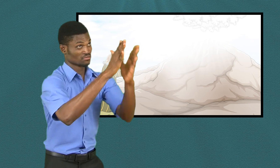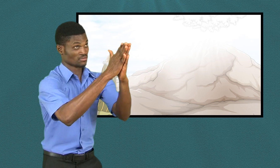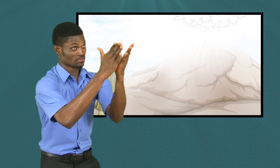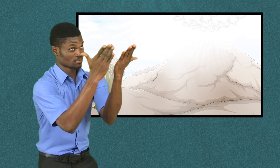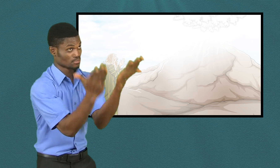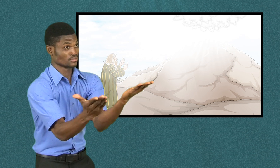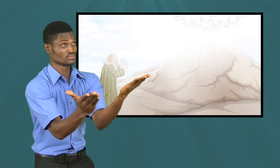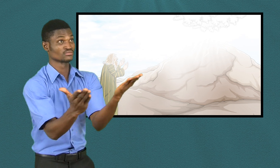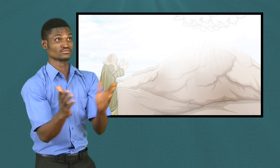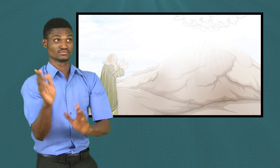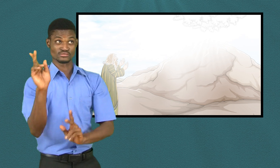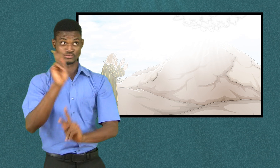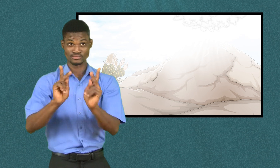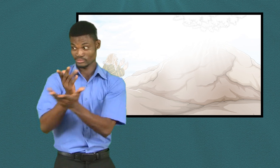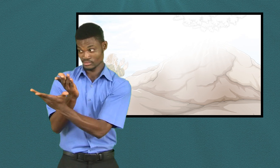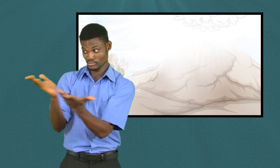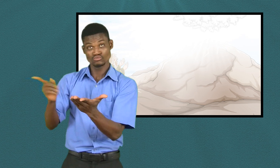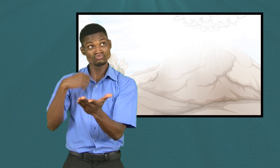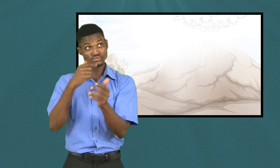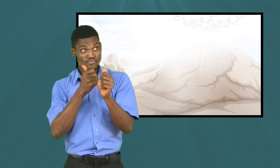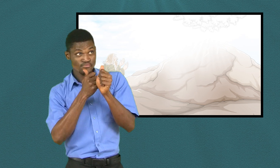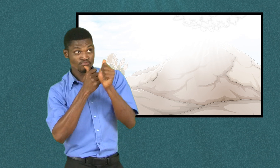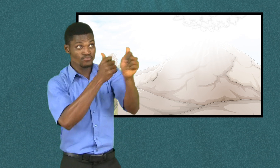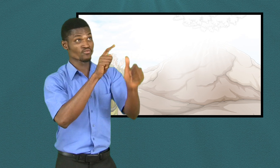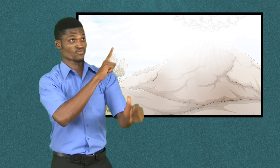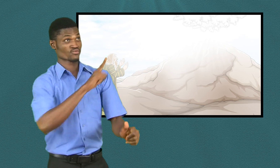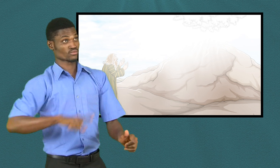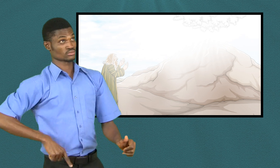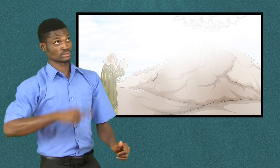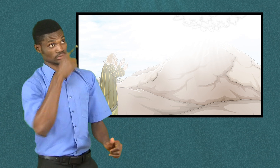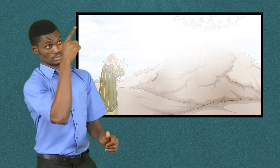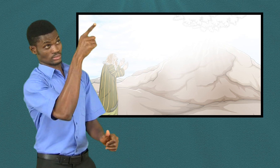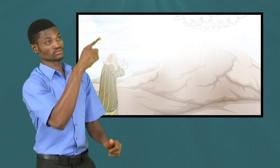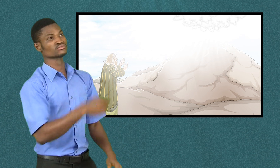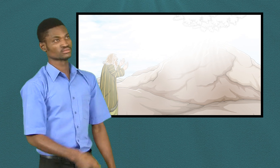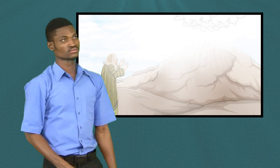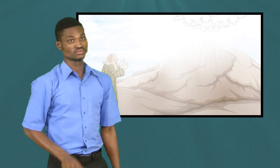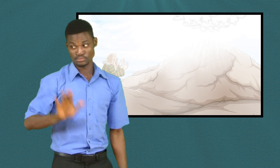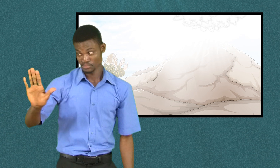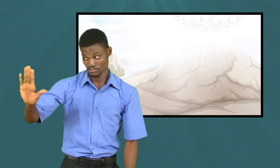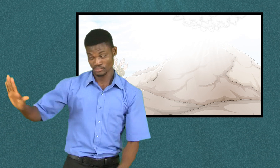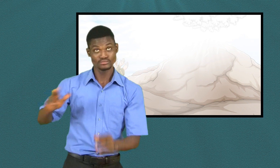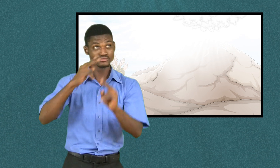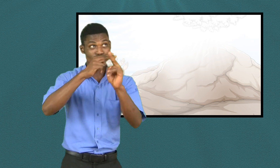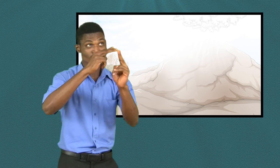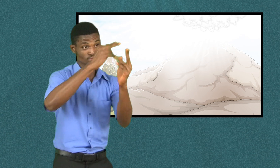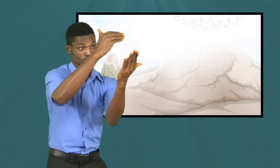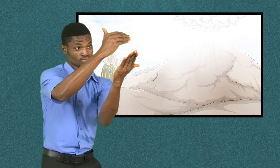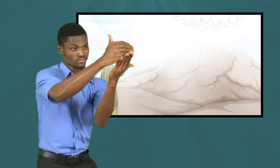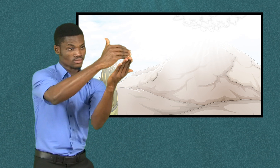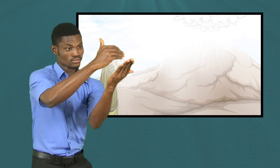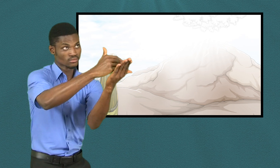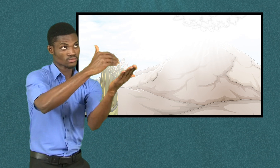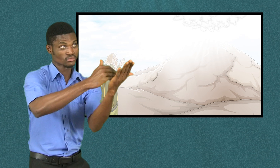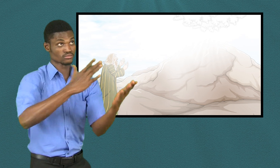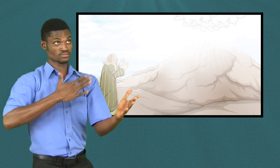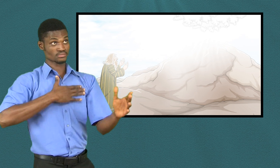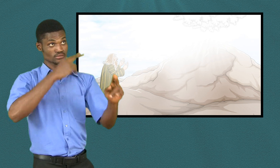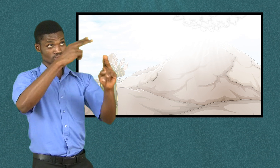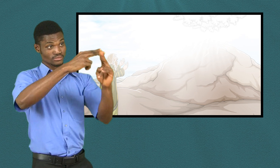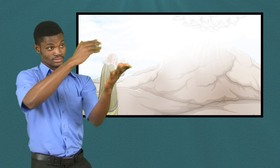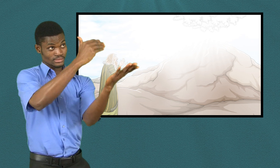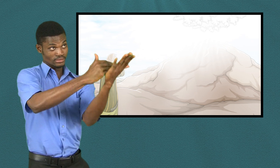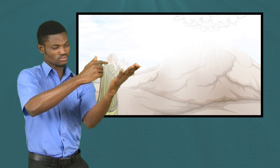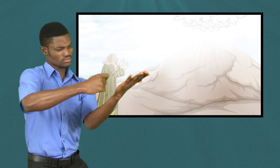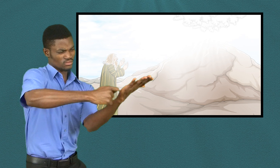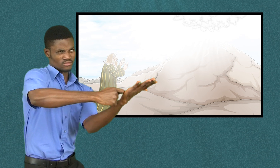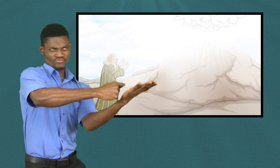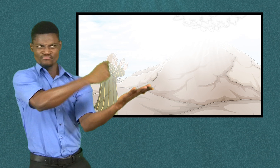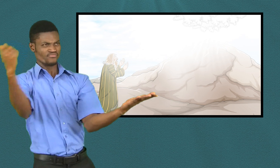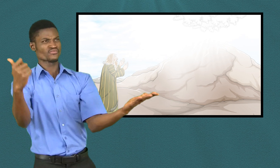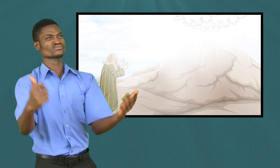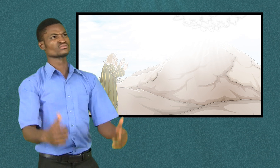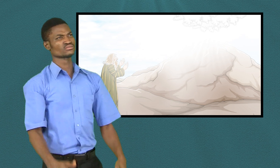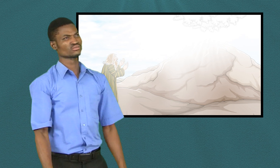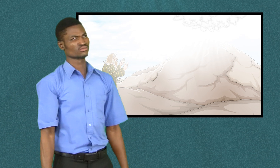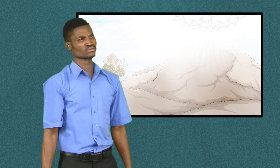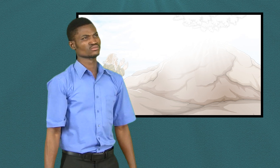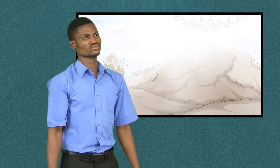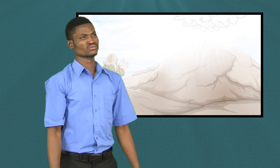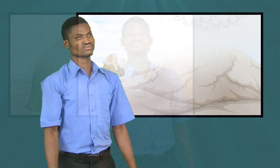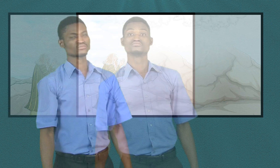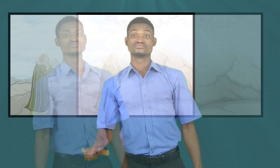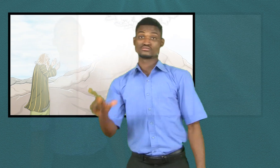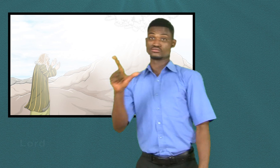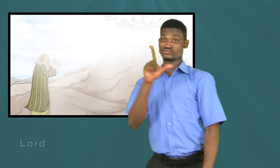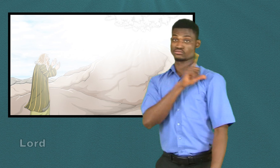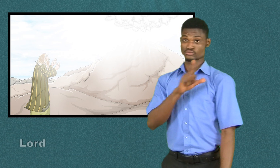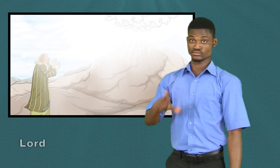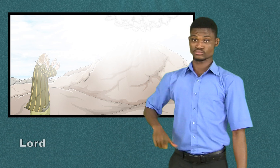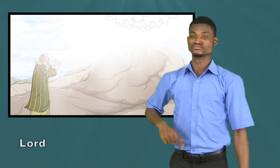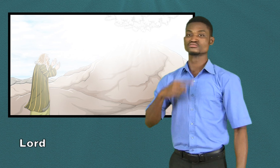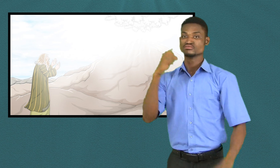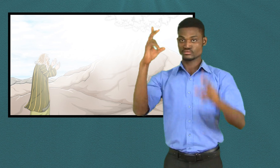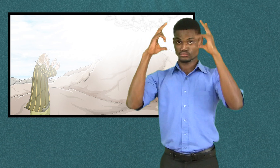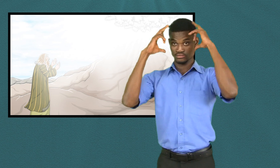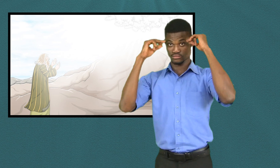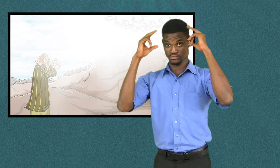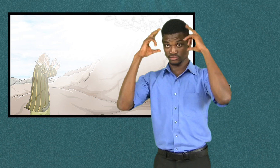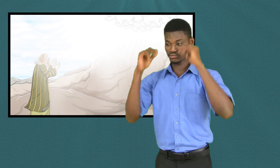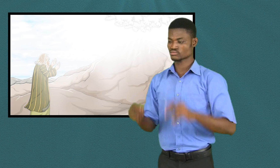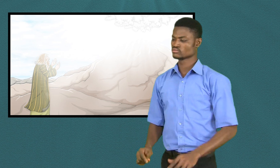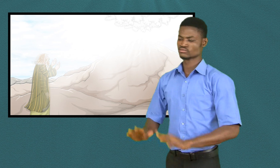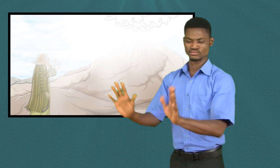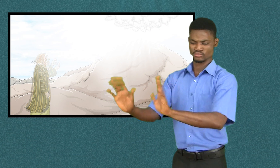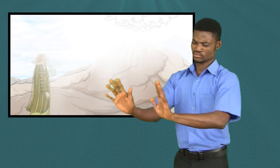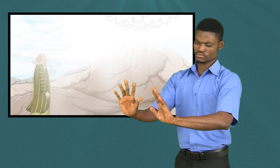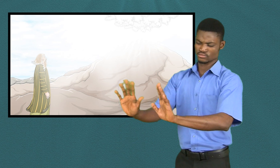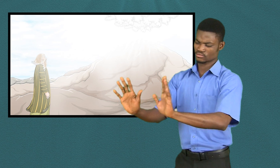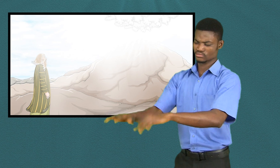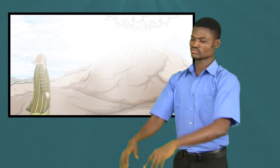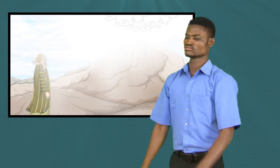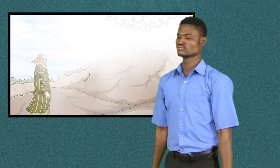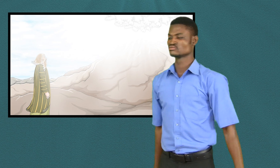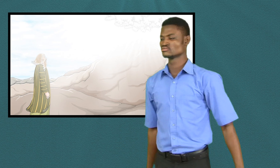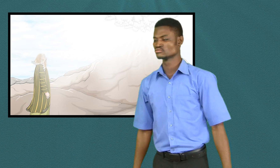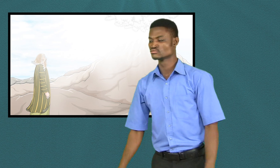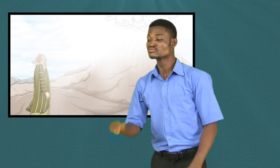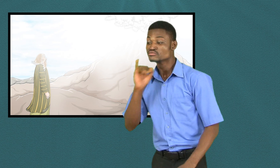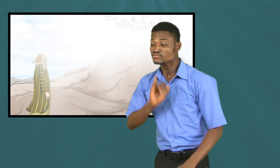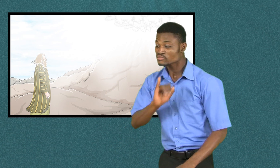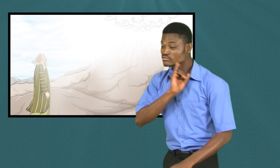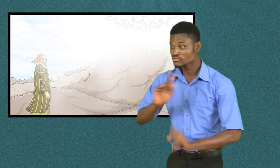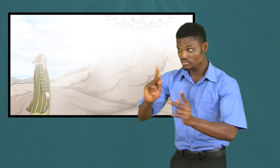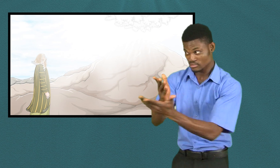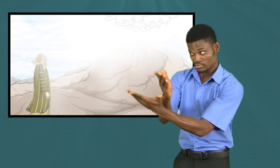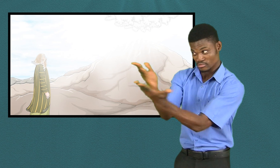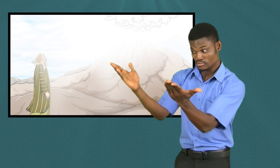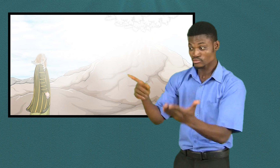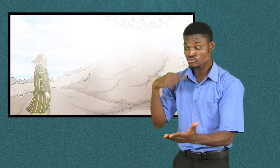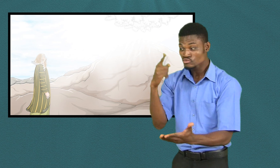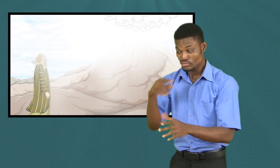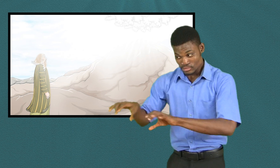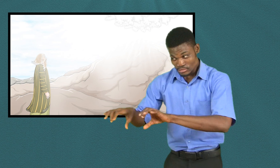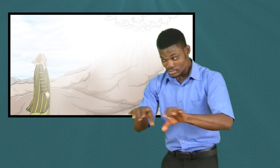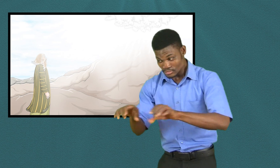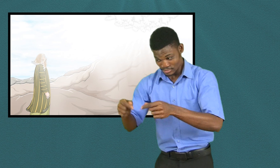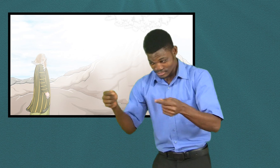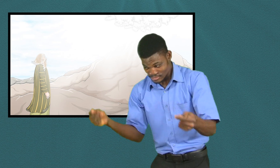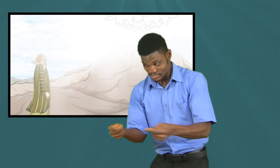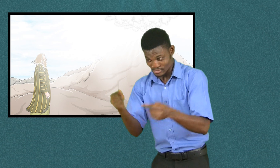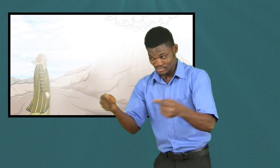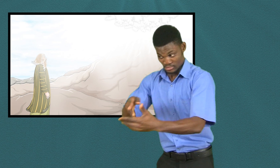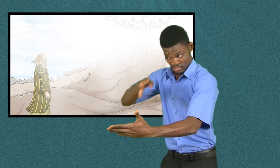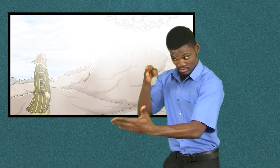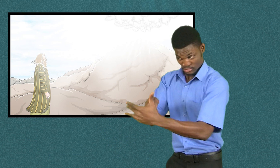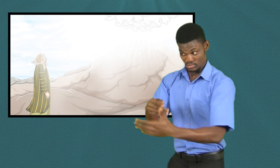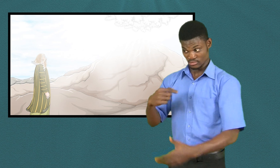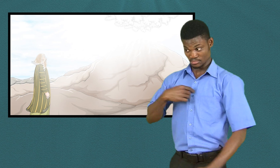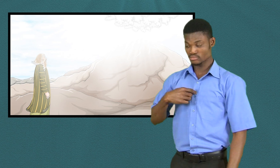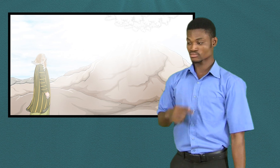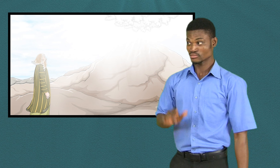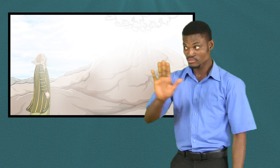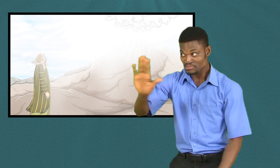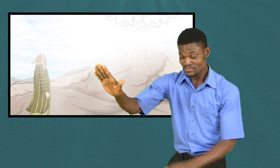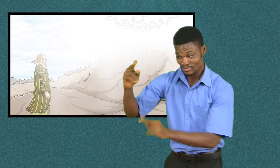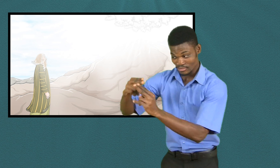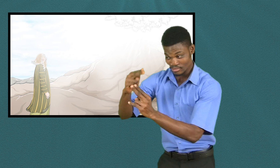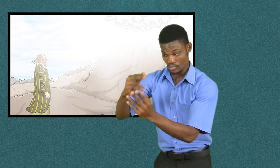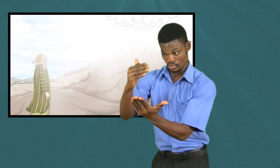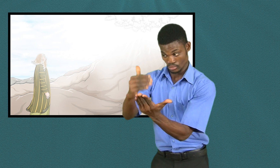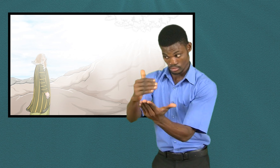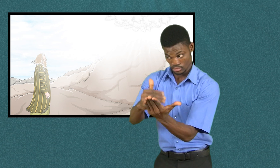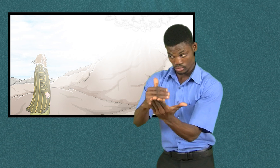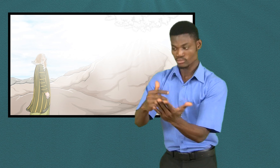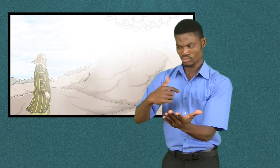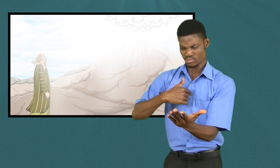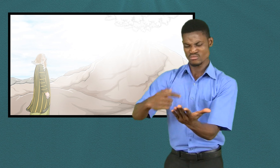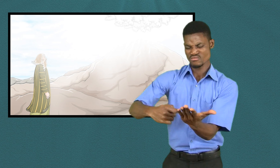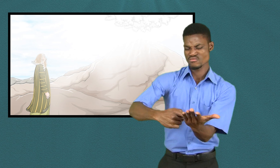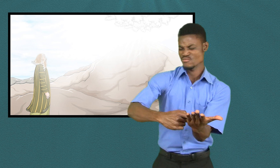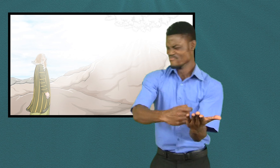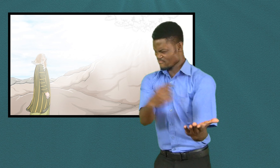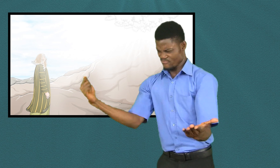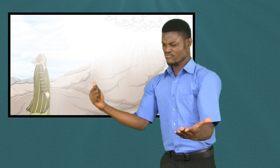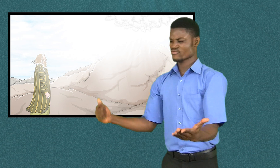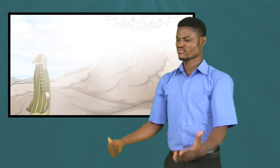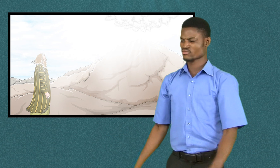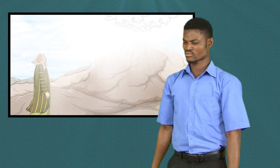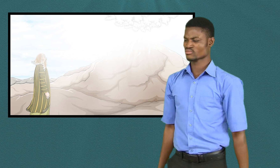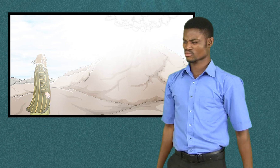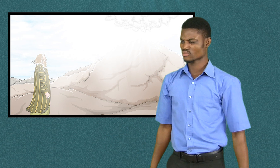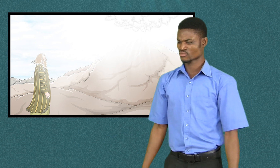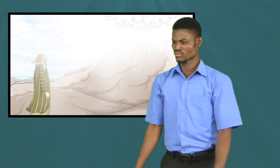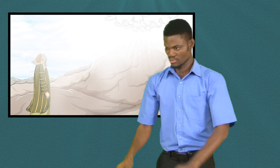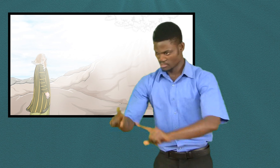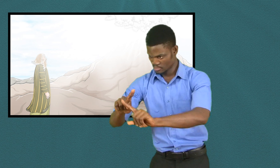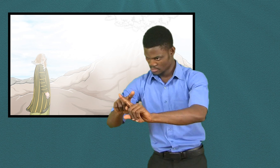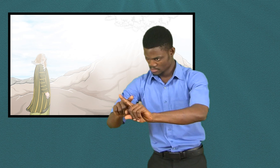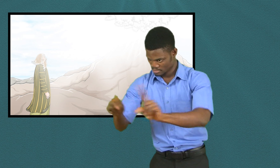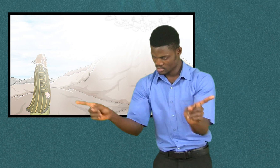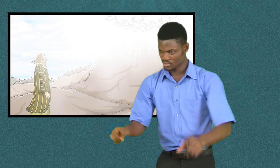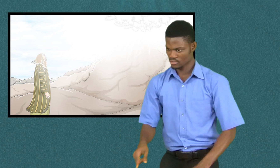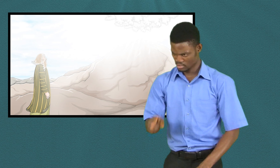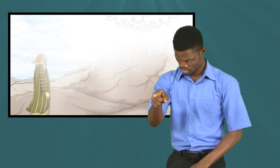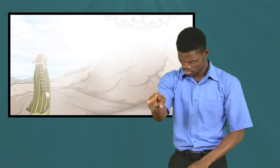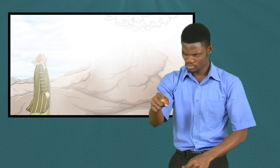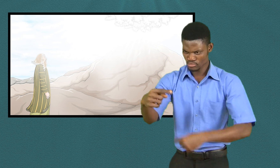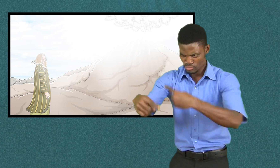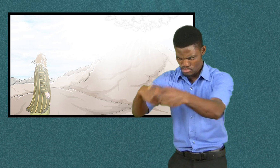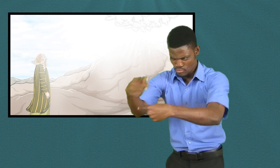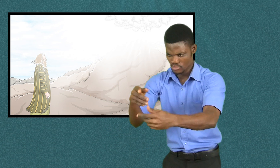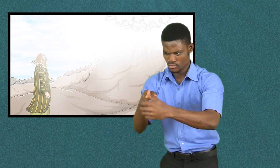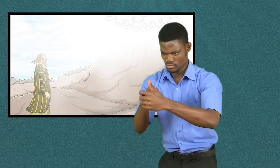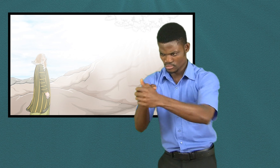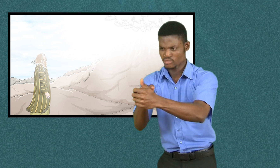The LORD replied to Moses, “Whoever has sinned against Me, I will blot out of My book. Now go, lead the people to the place I described.